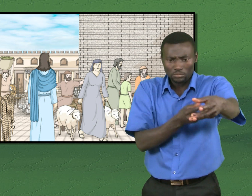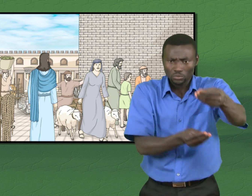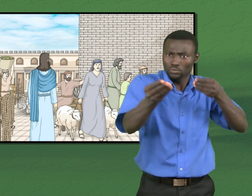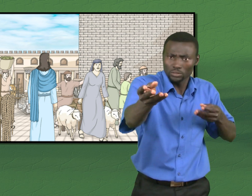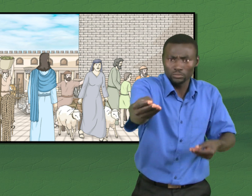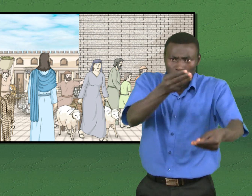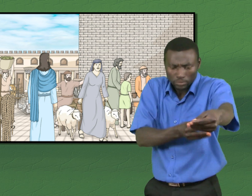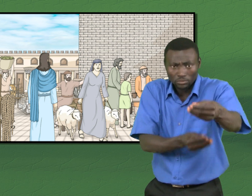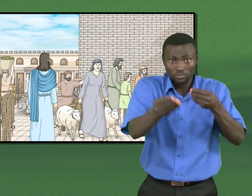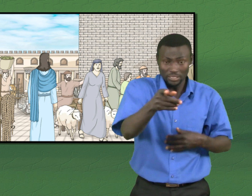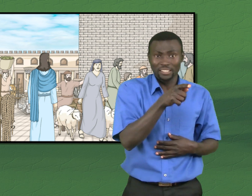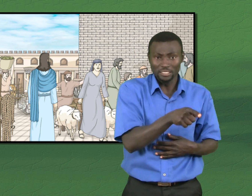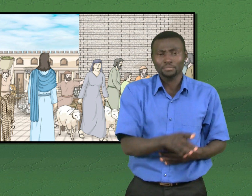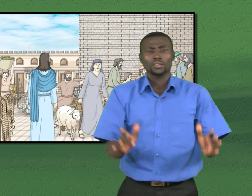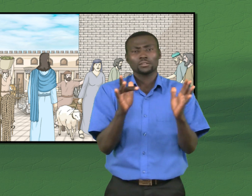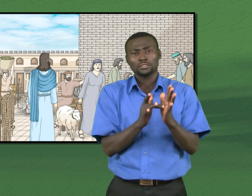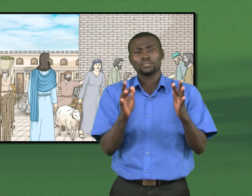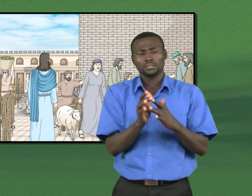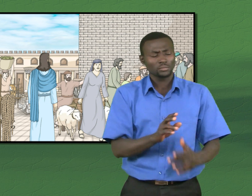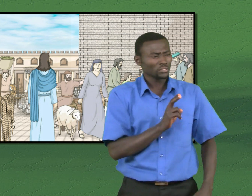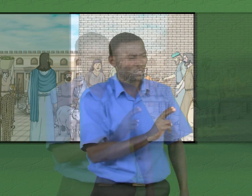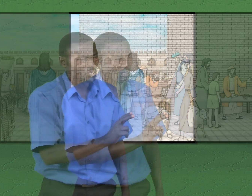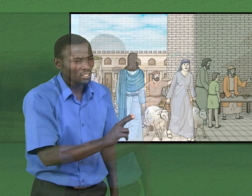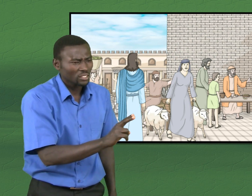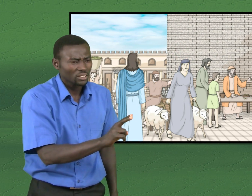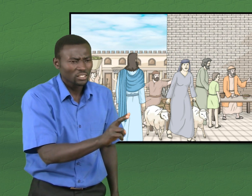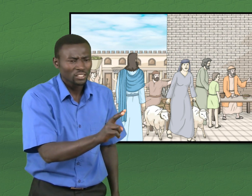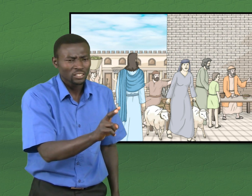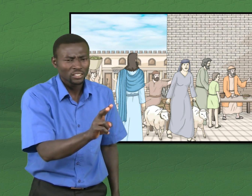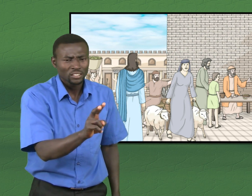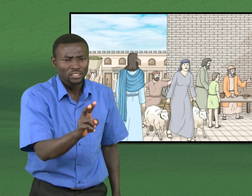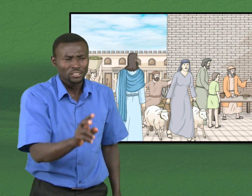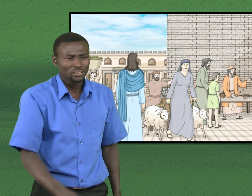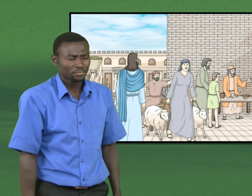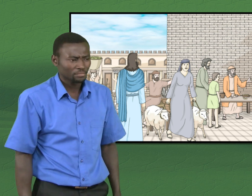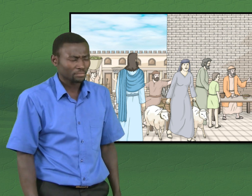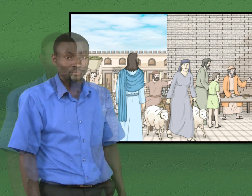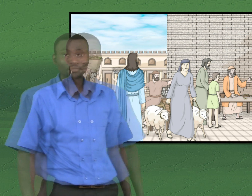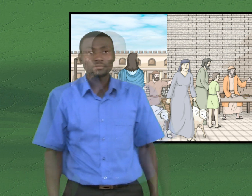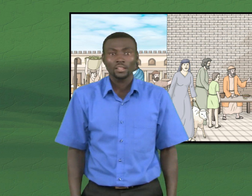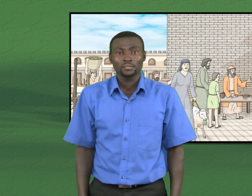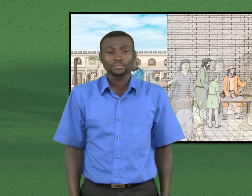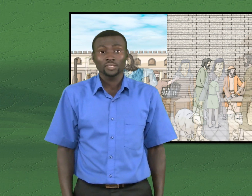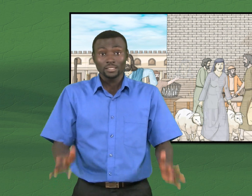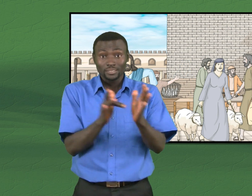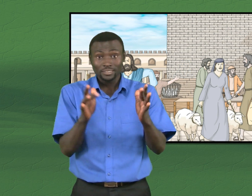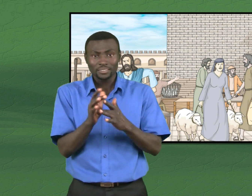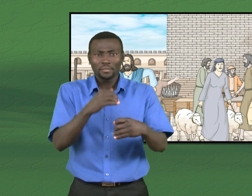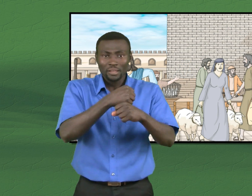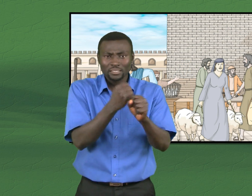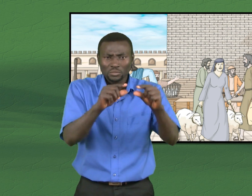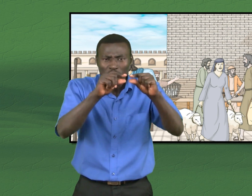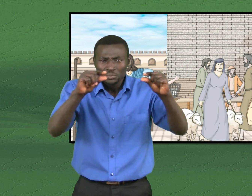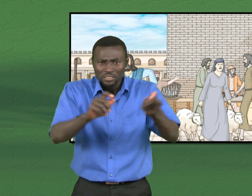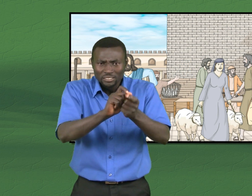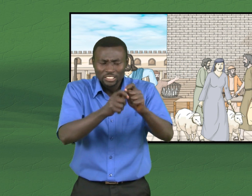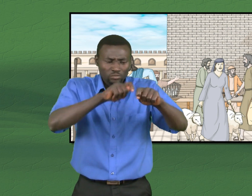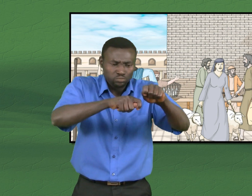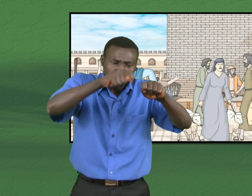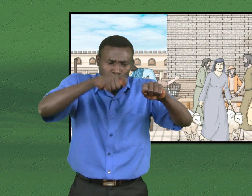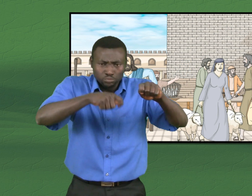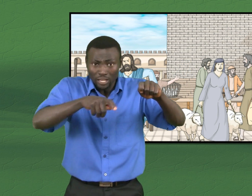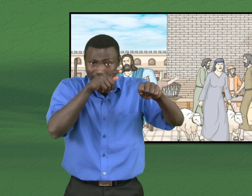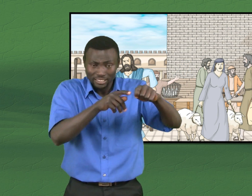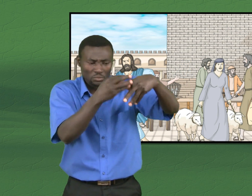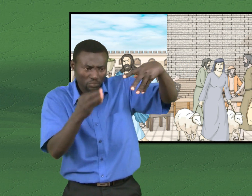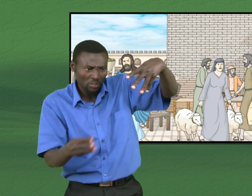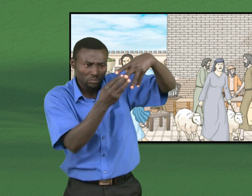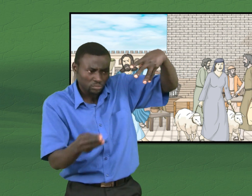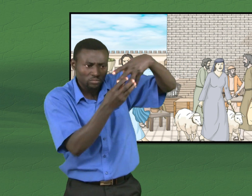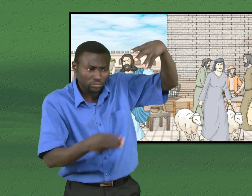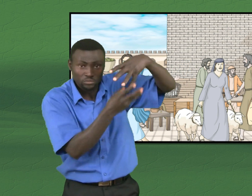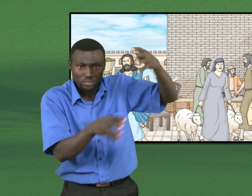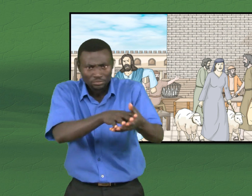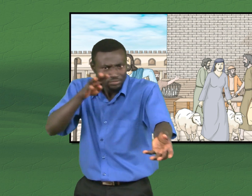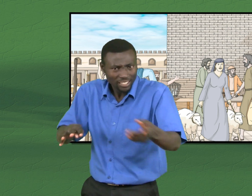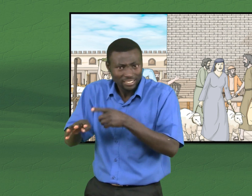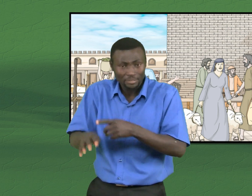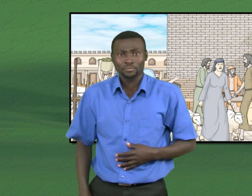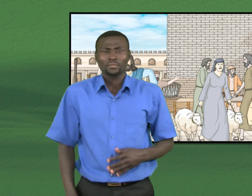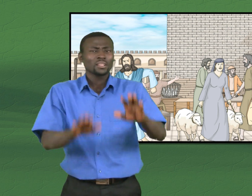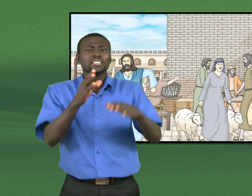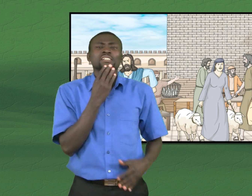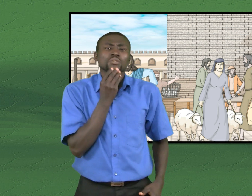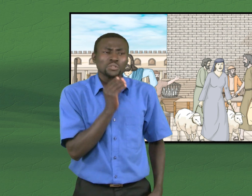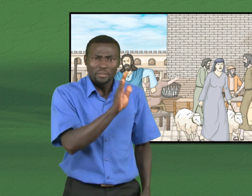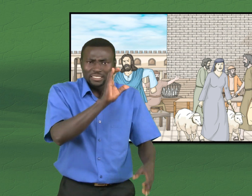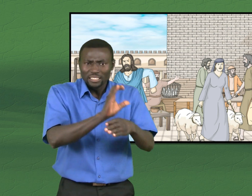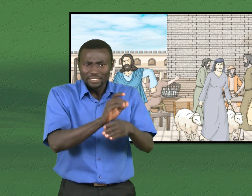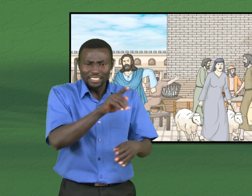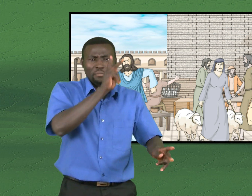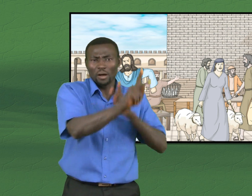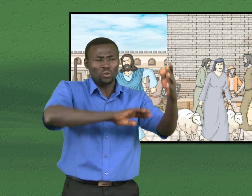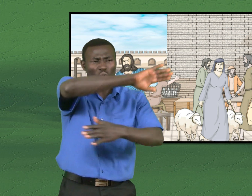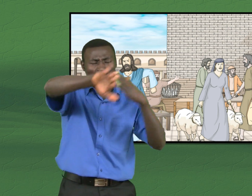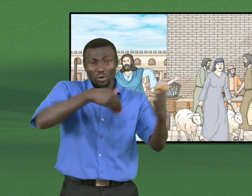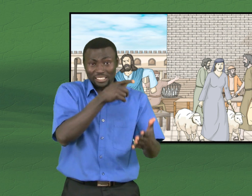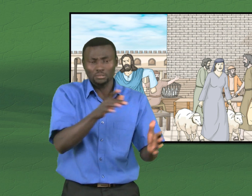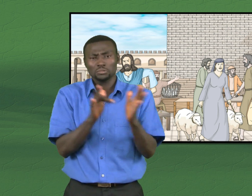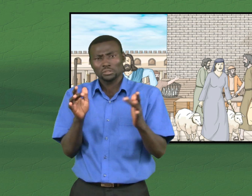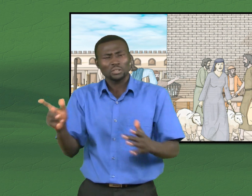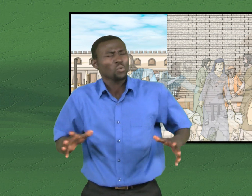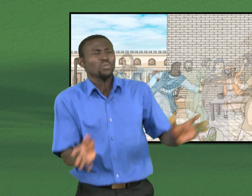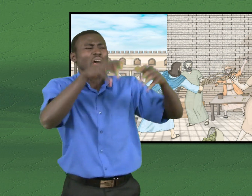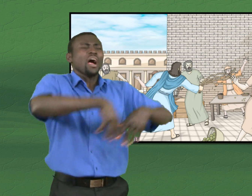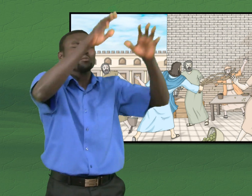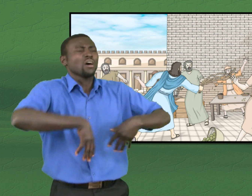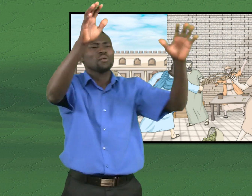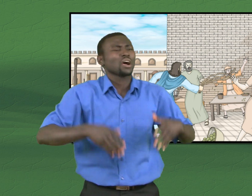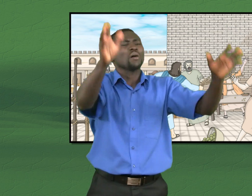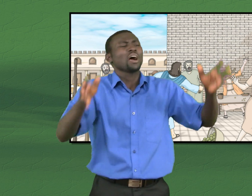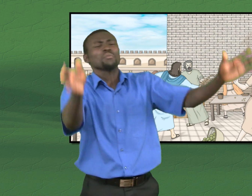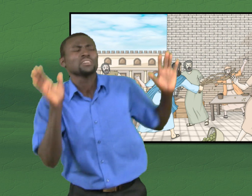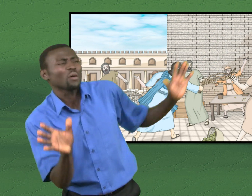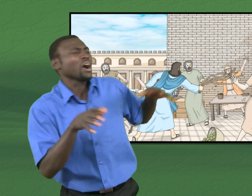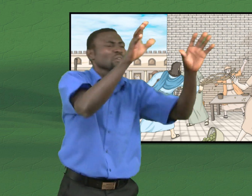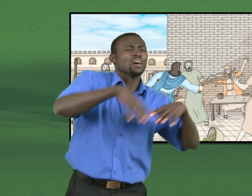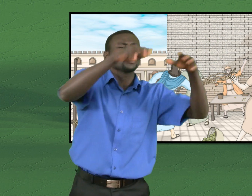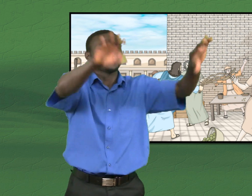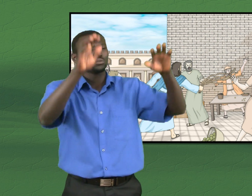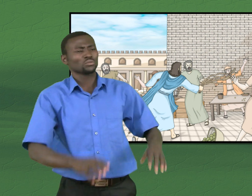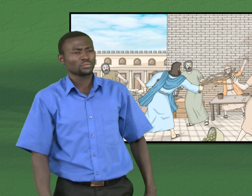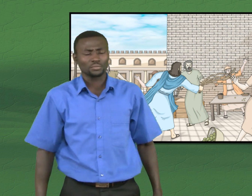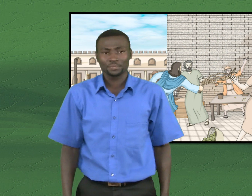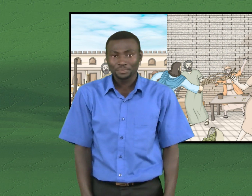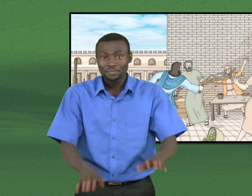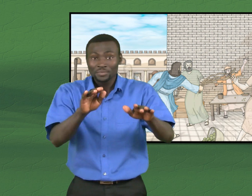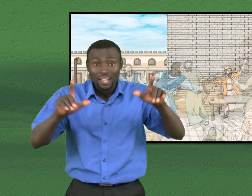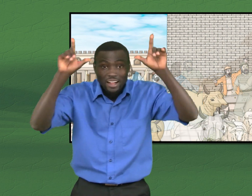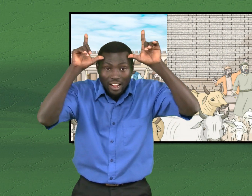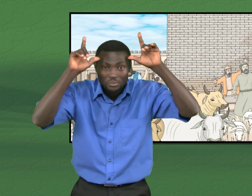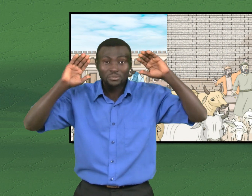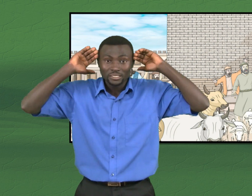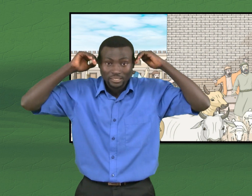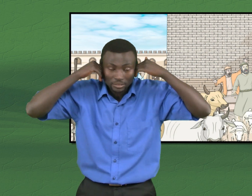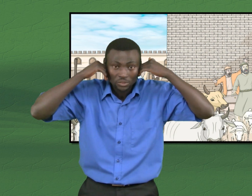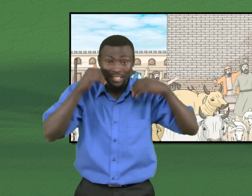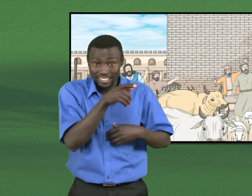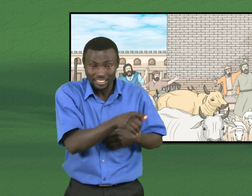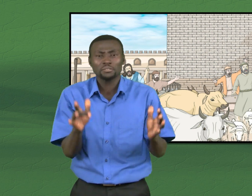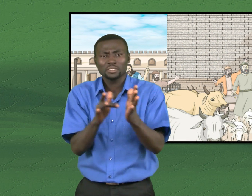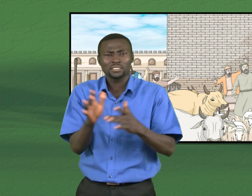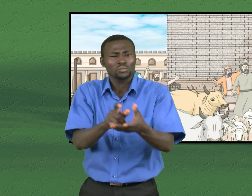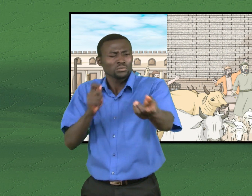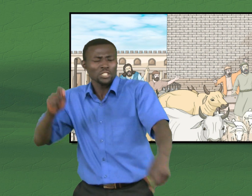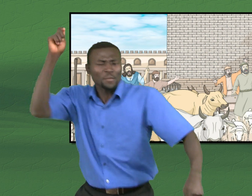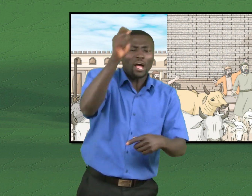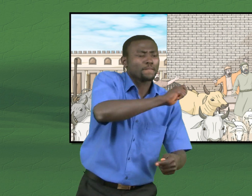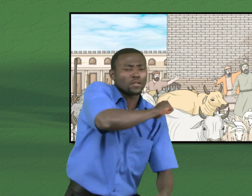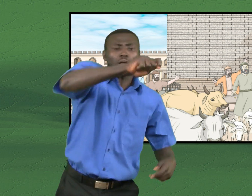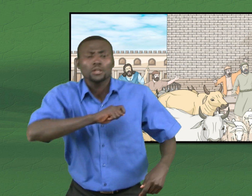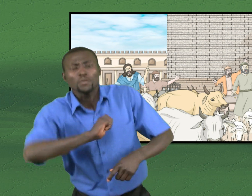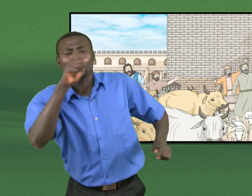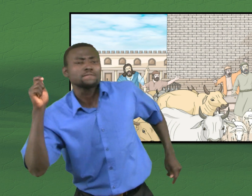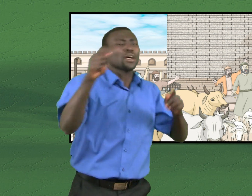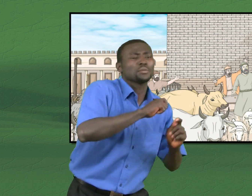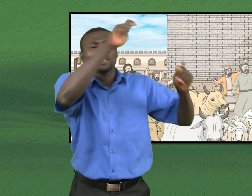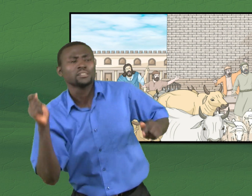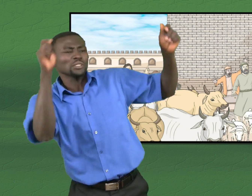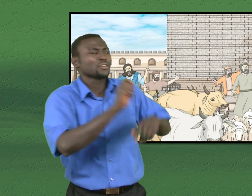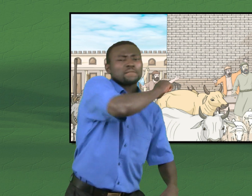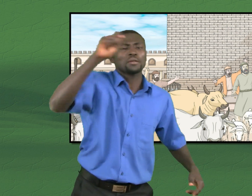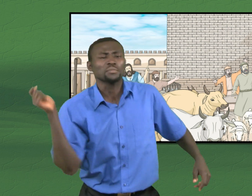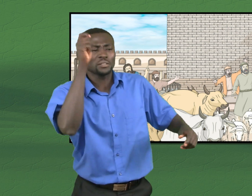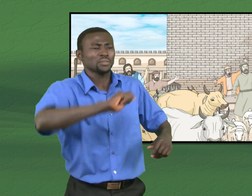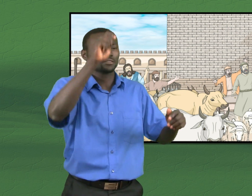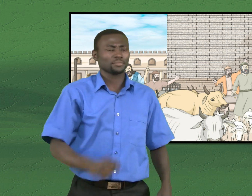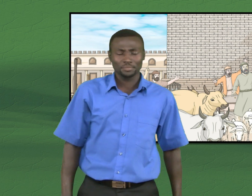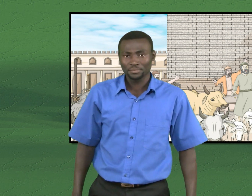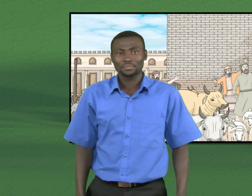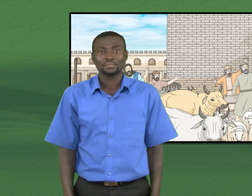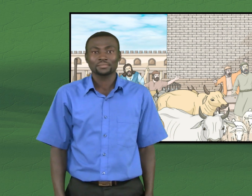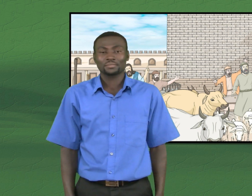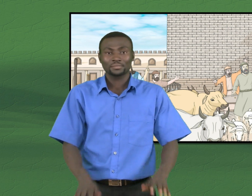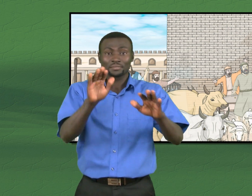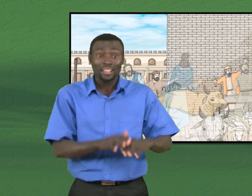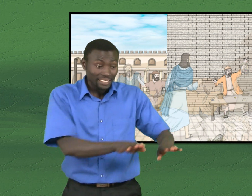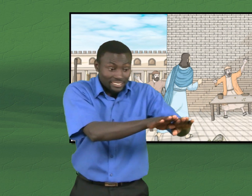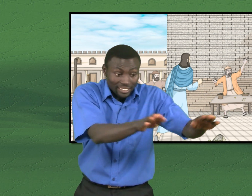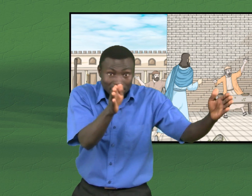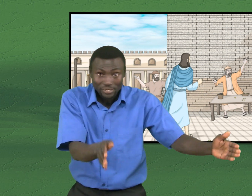So He made a whip out of cords and drove all from the temple courts, both sheep and cattle.